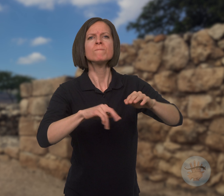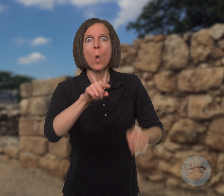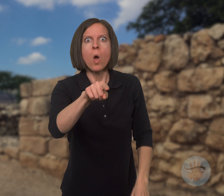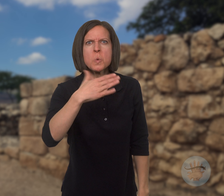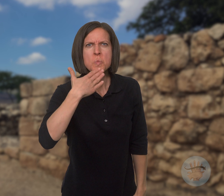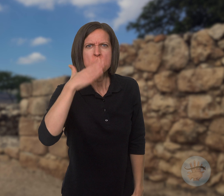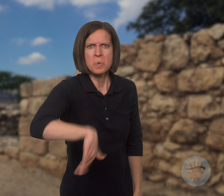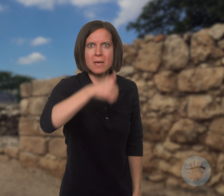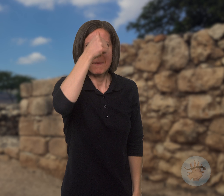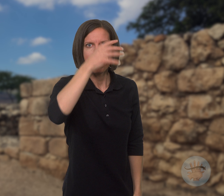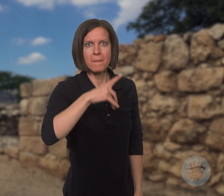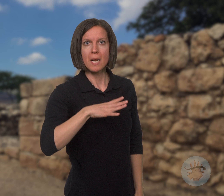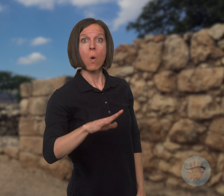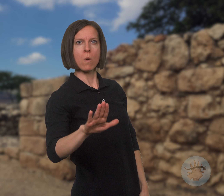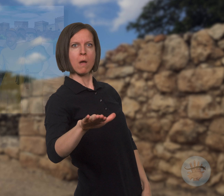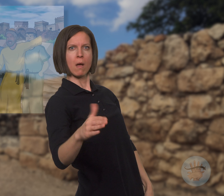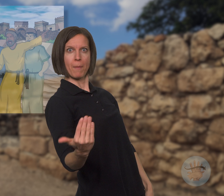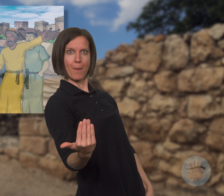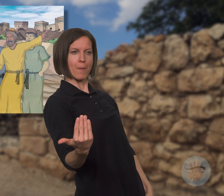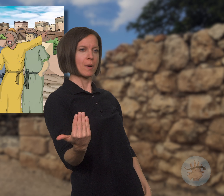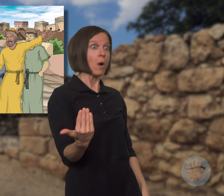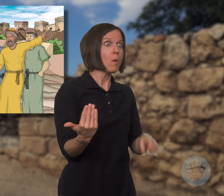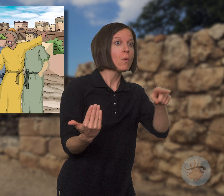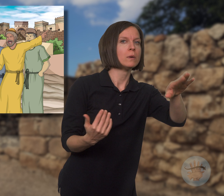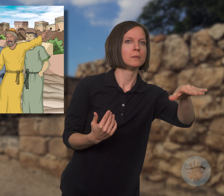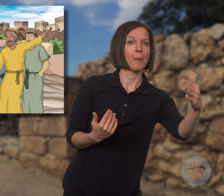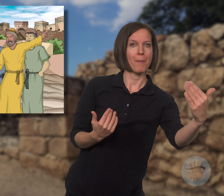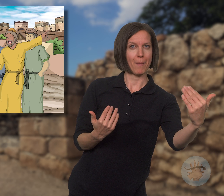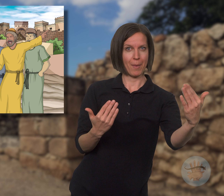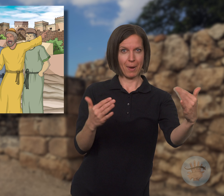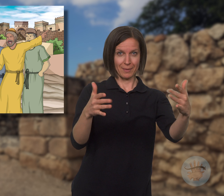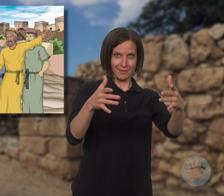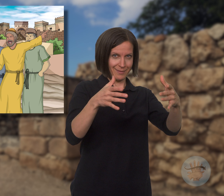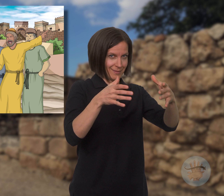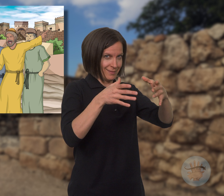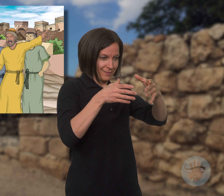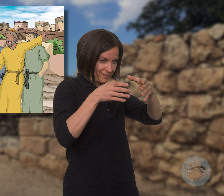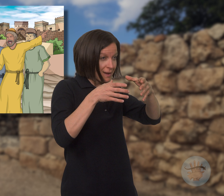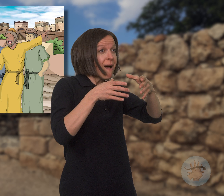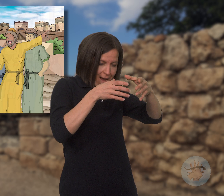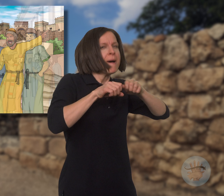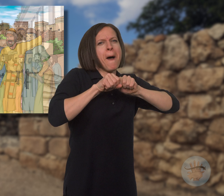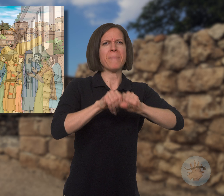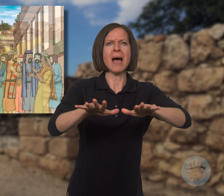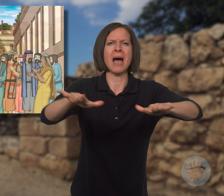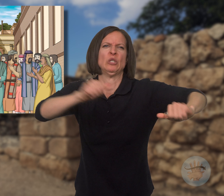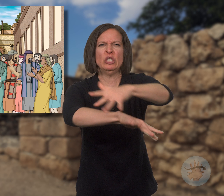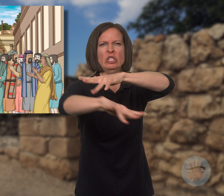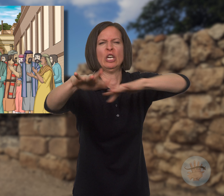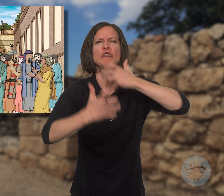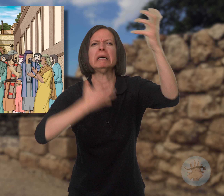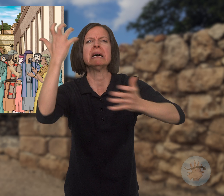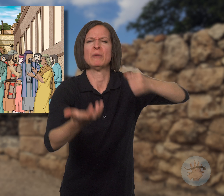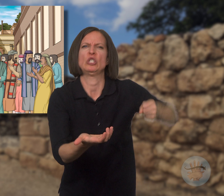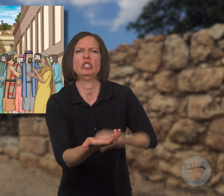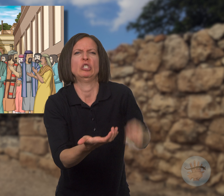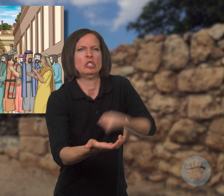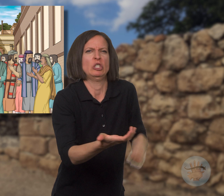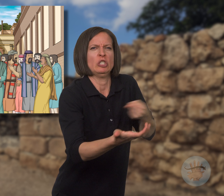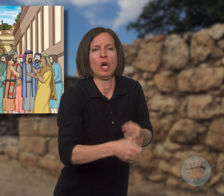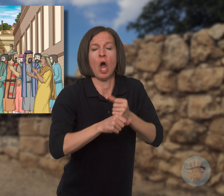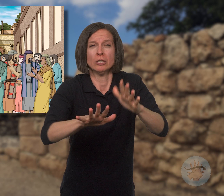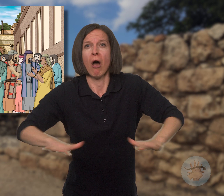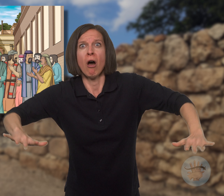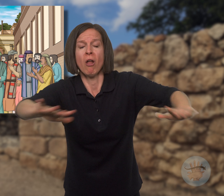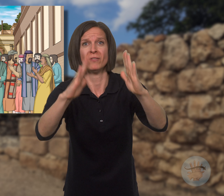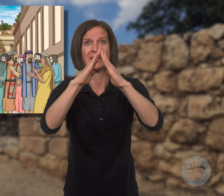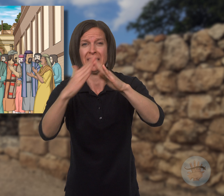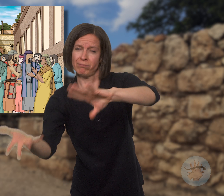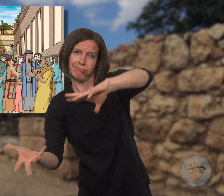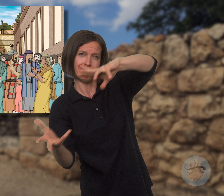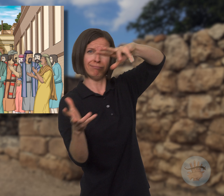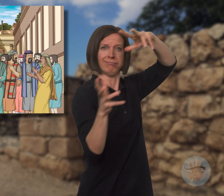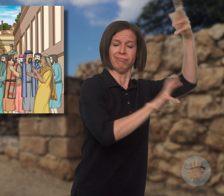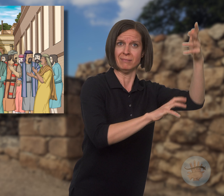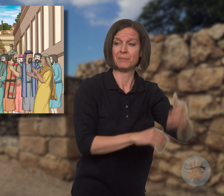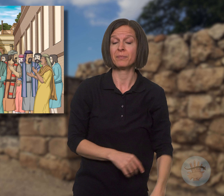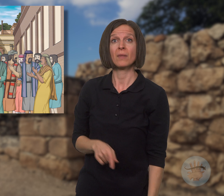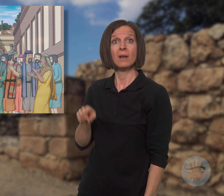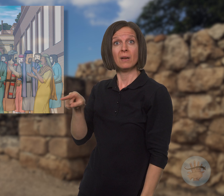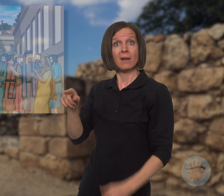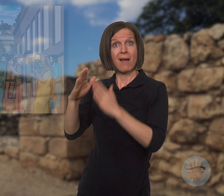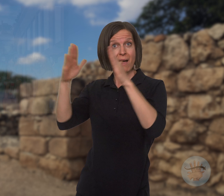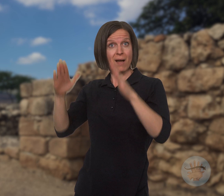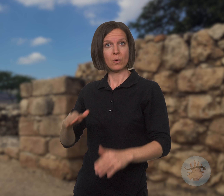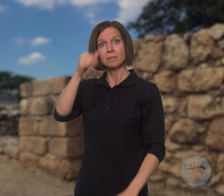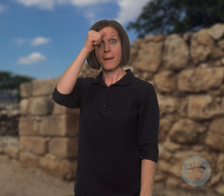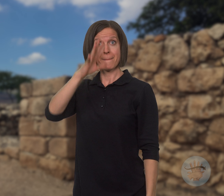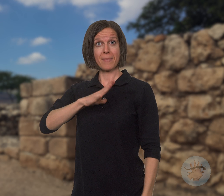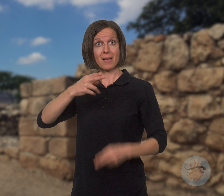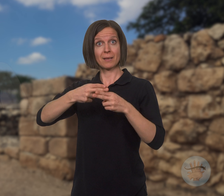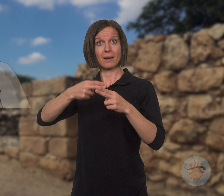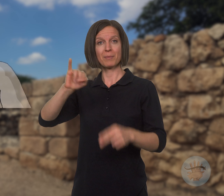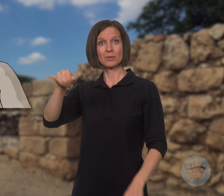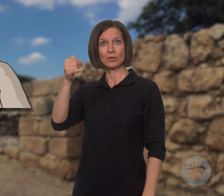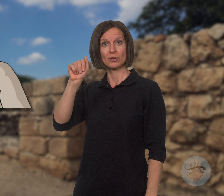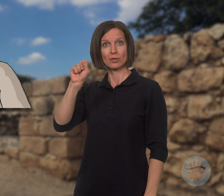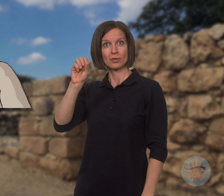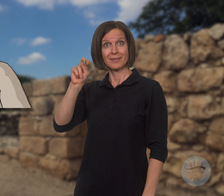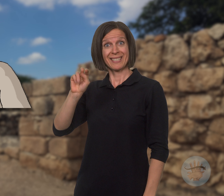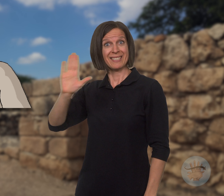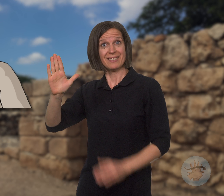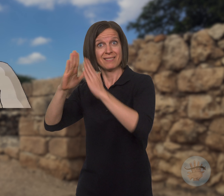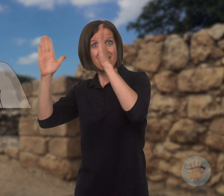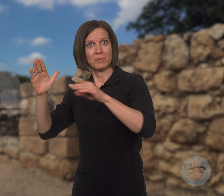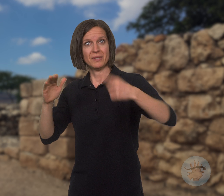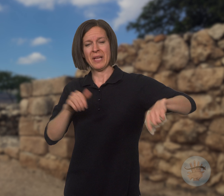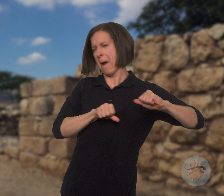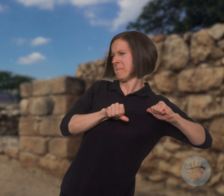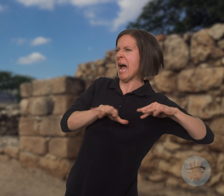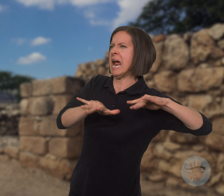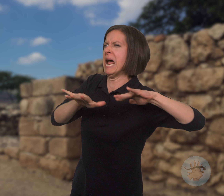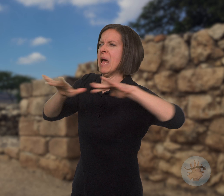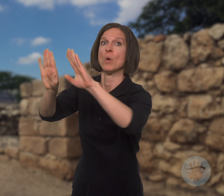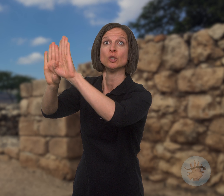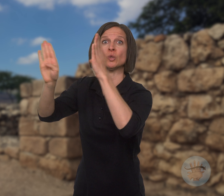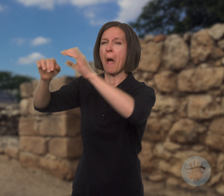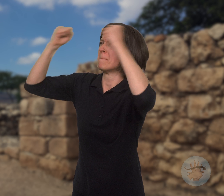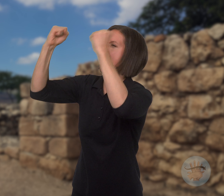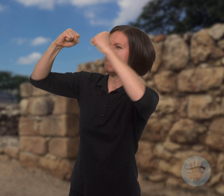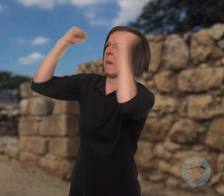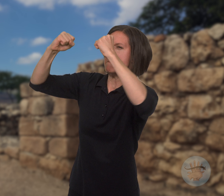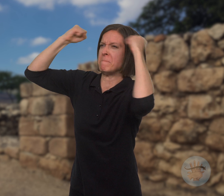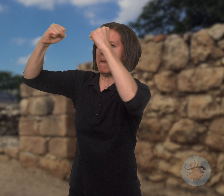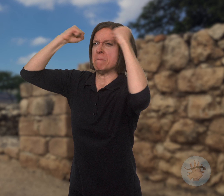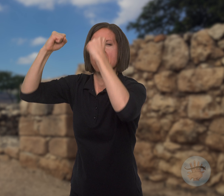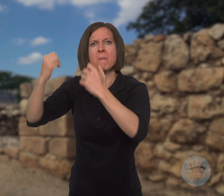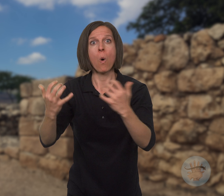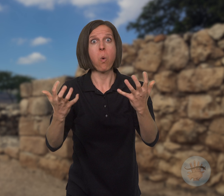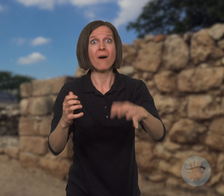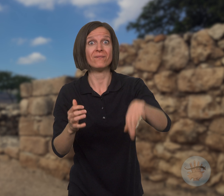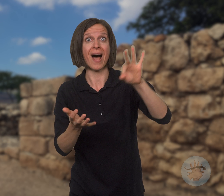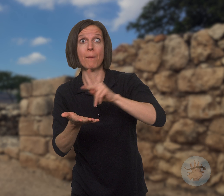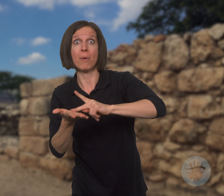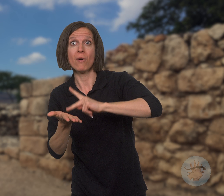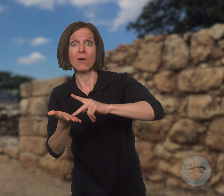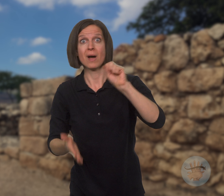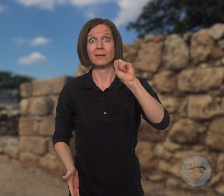So they brought in some troublemakers from the marketplace, formed a mob, and sent the city into an uproar.